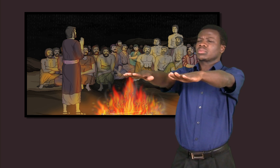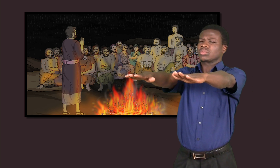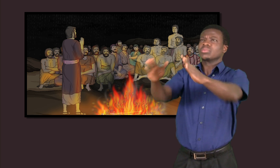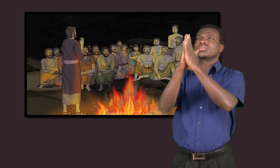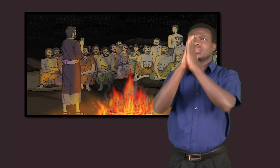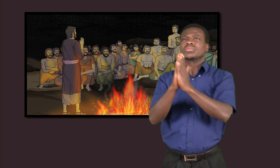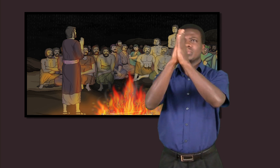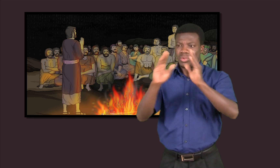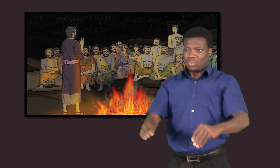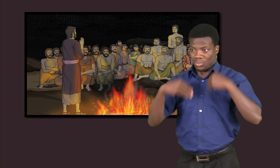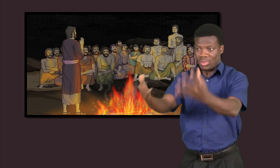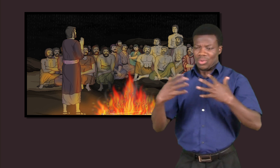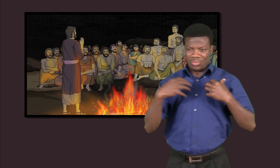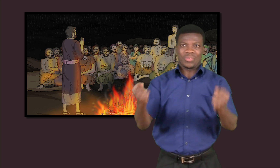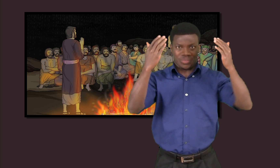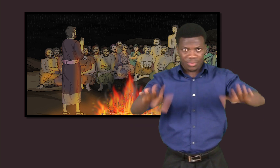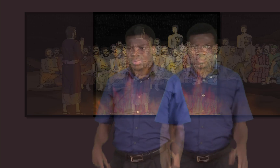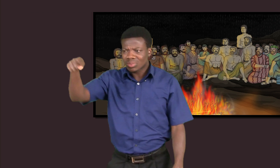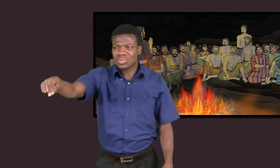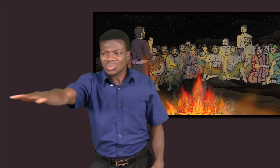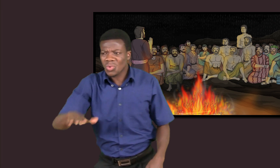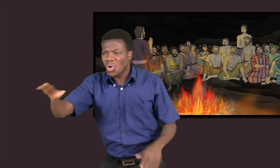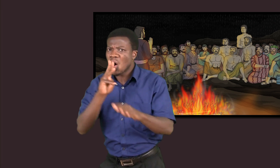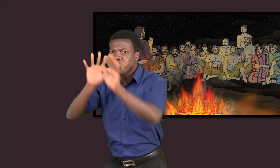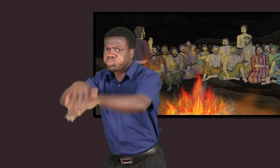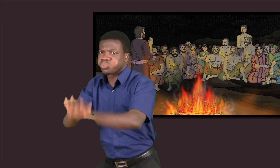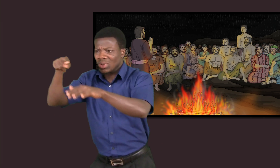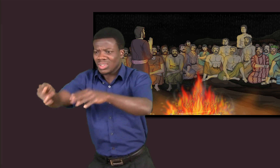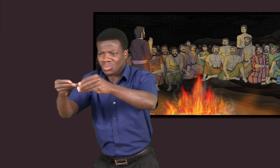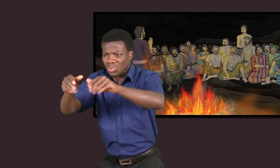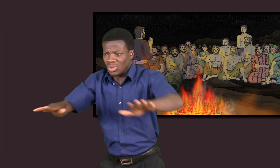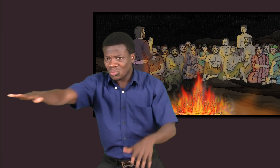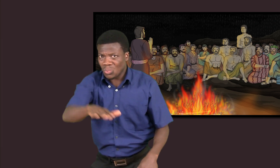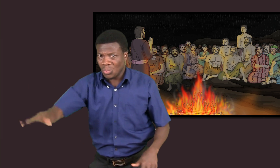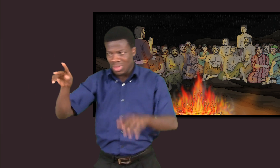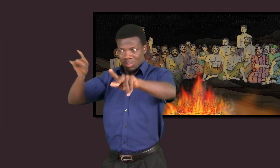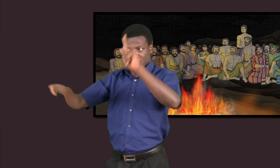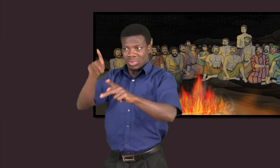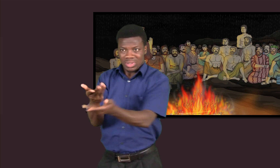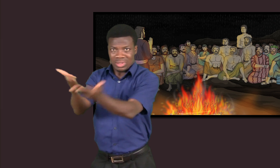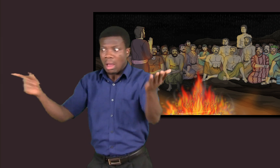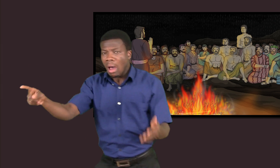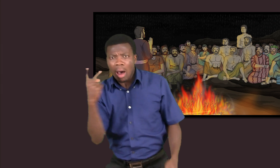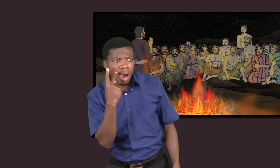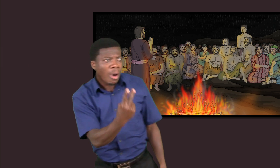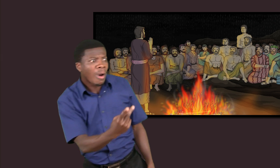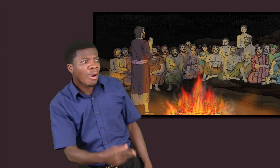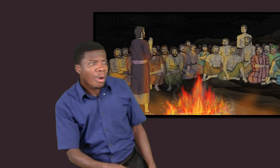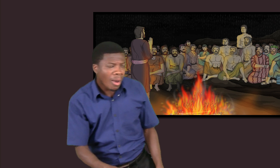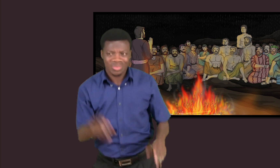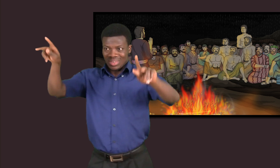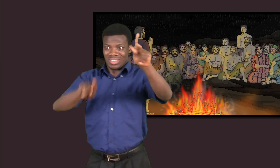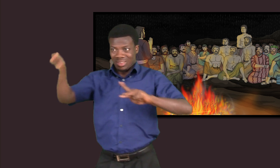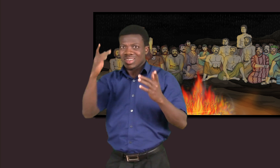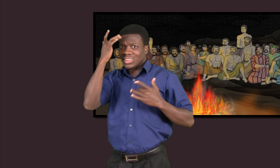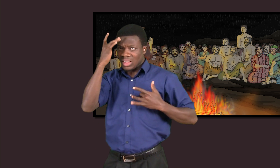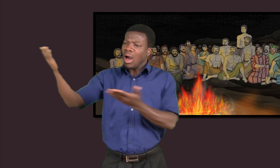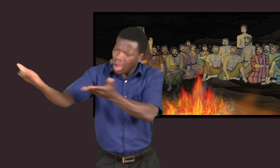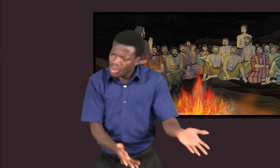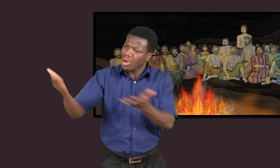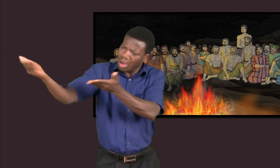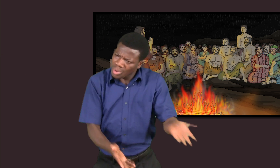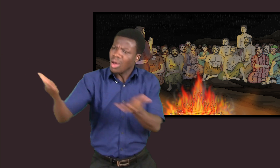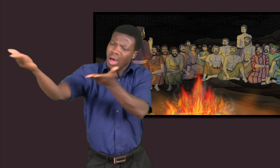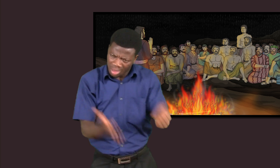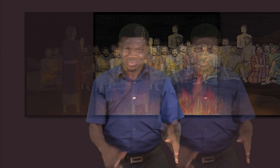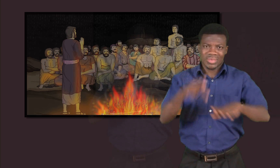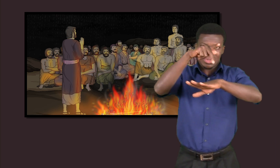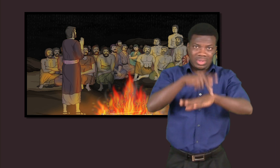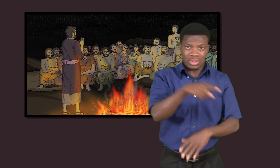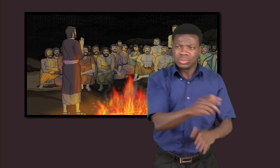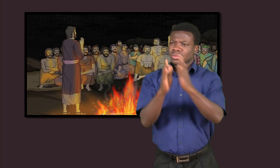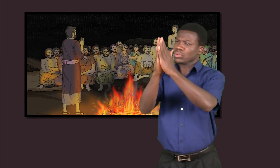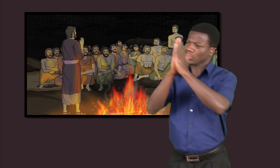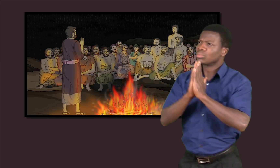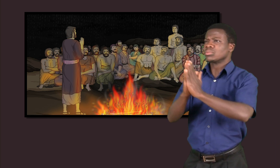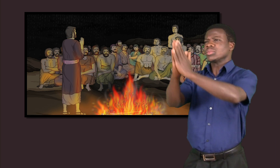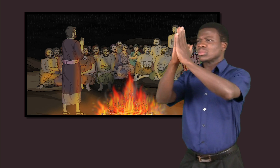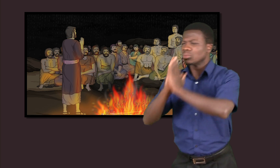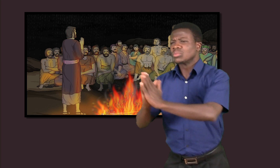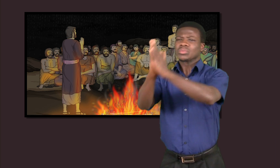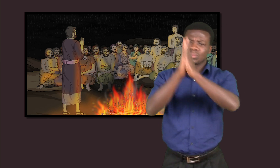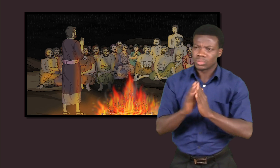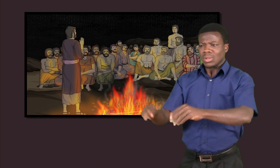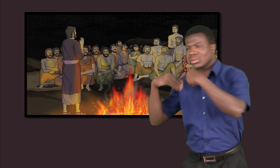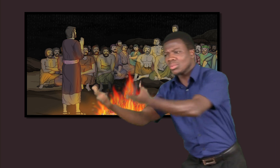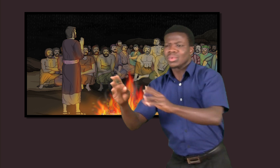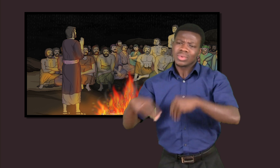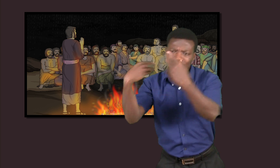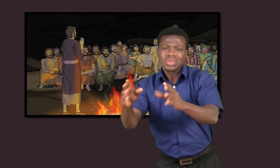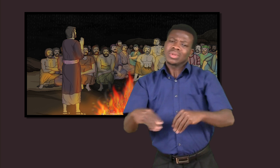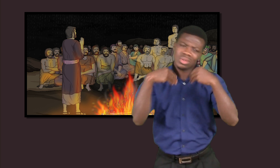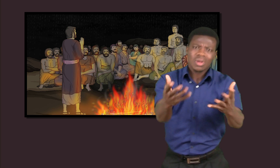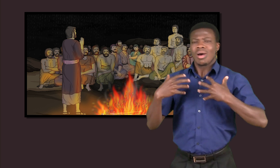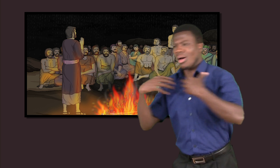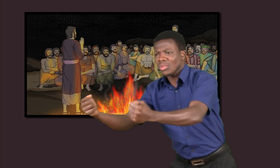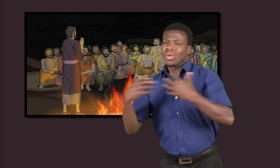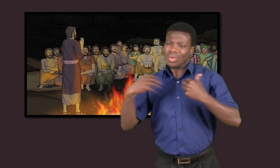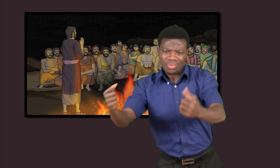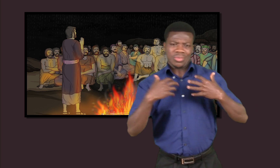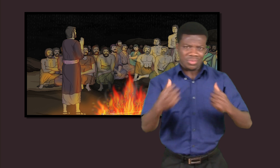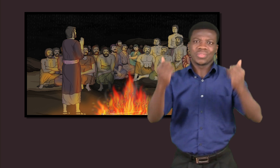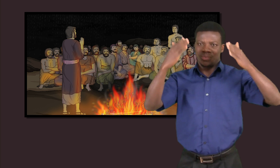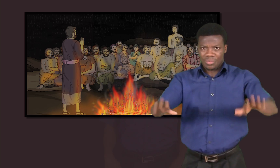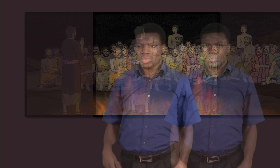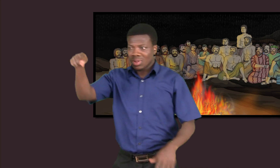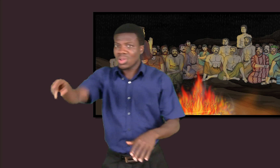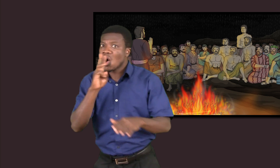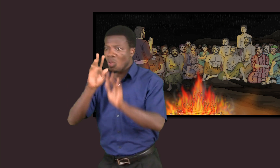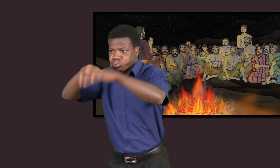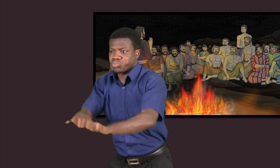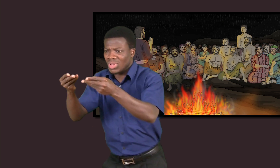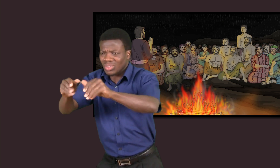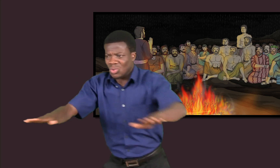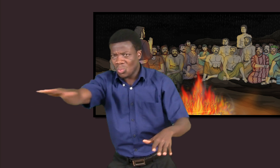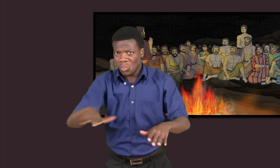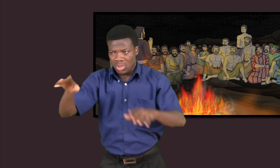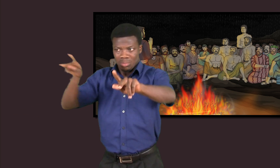Paul went in to see him, and after praying and placing his hands on him, he healed the man.